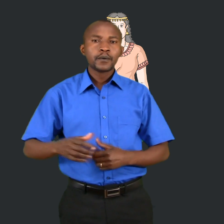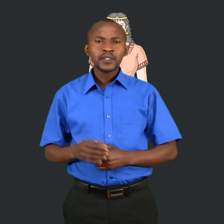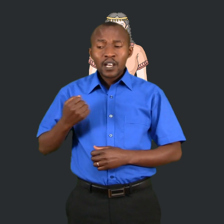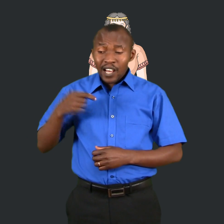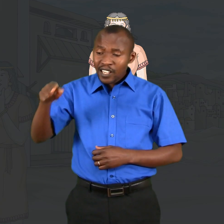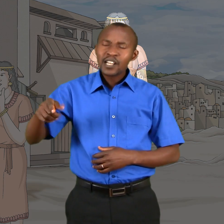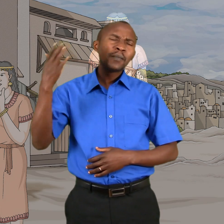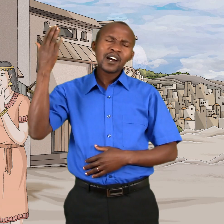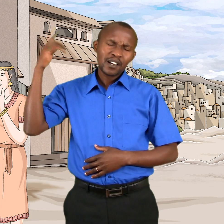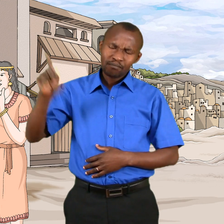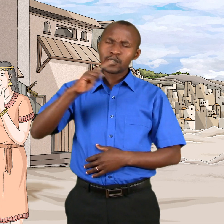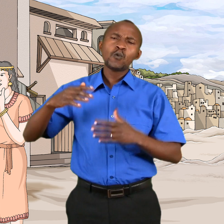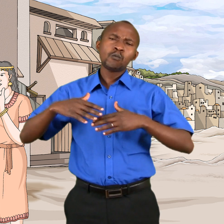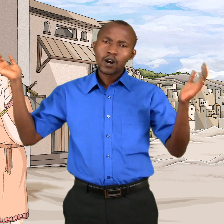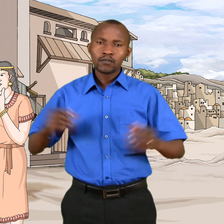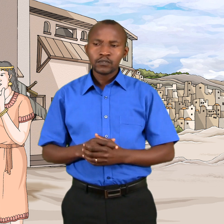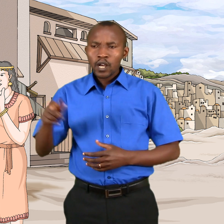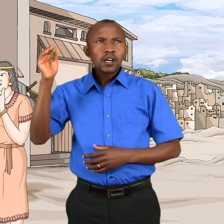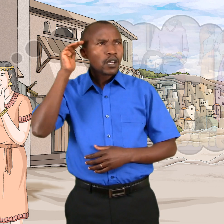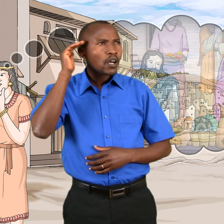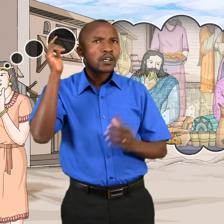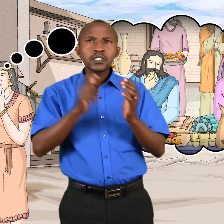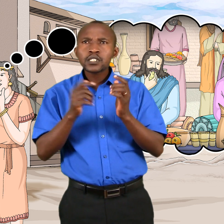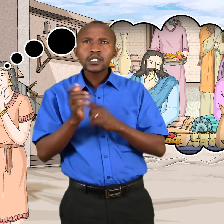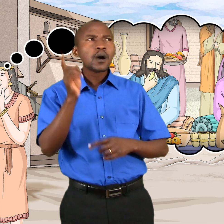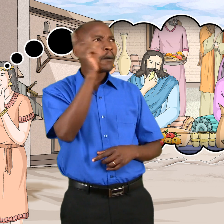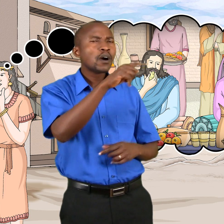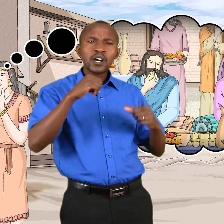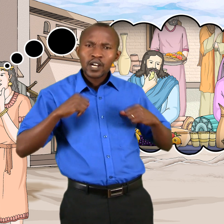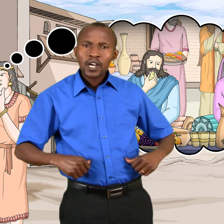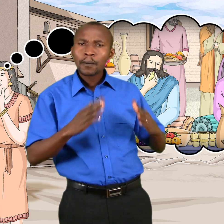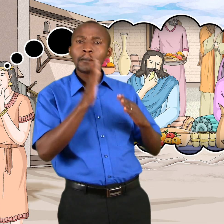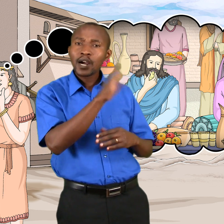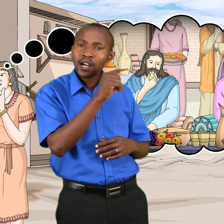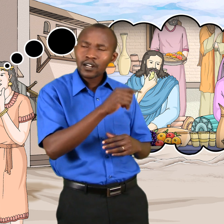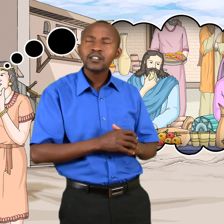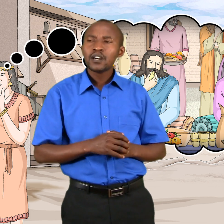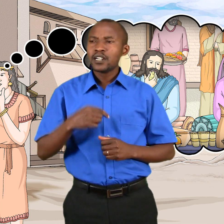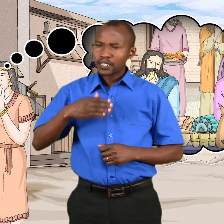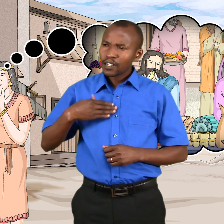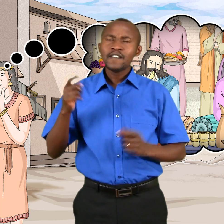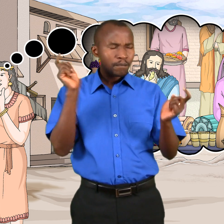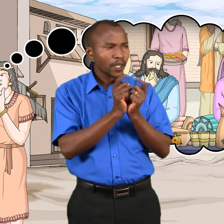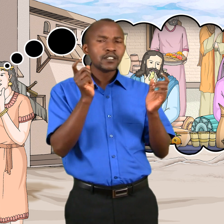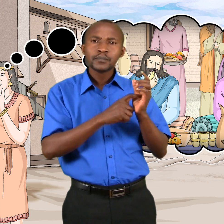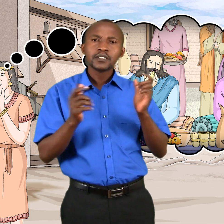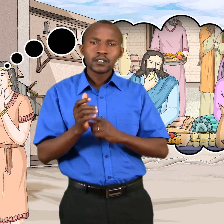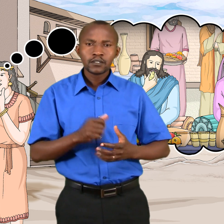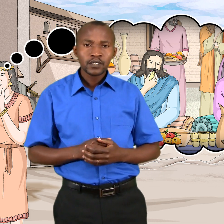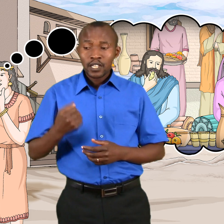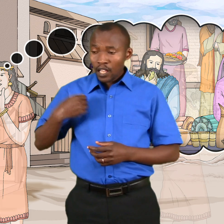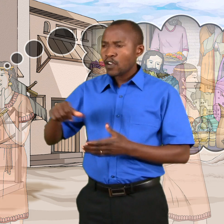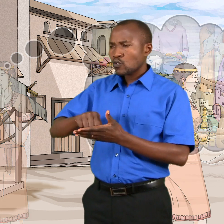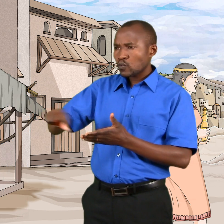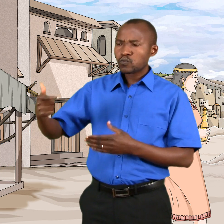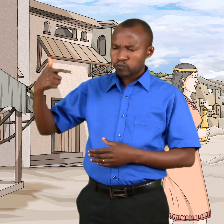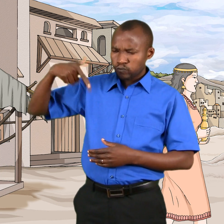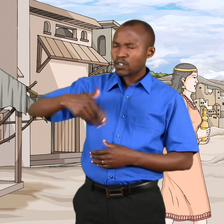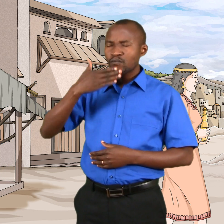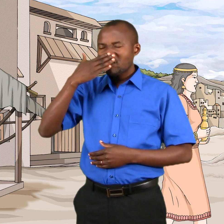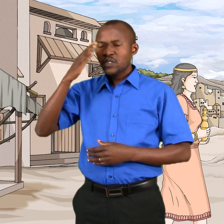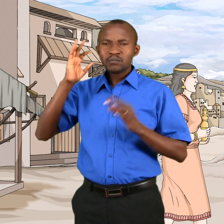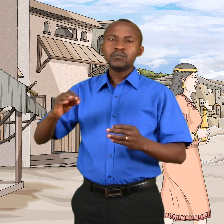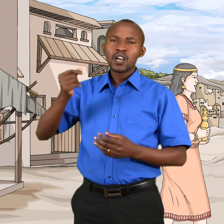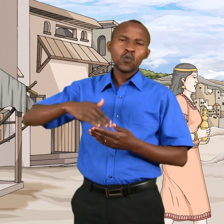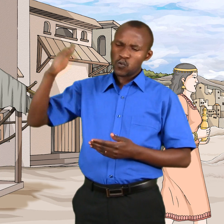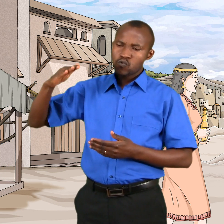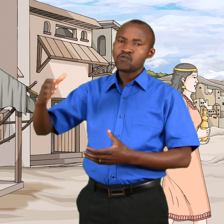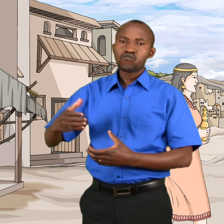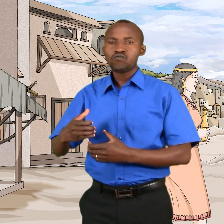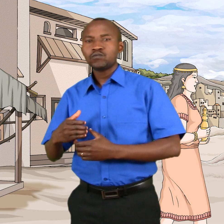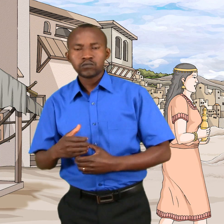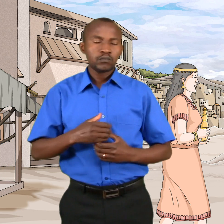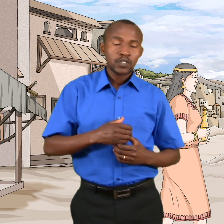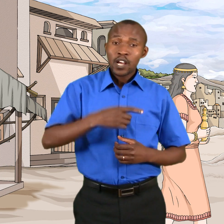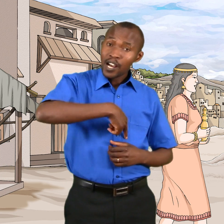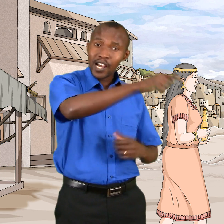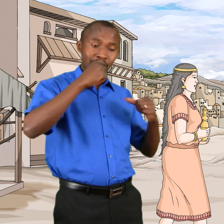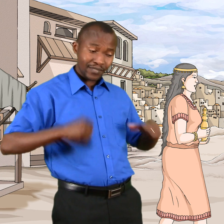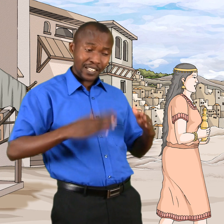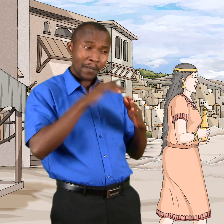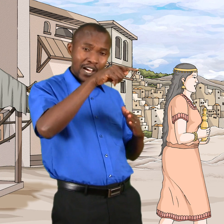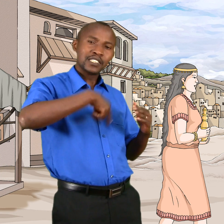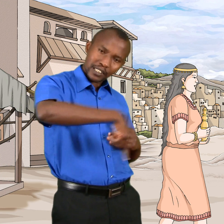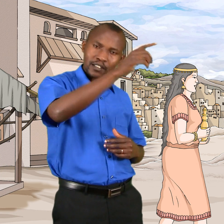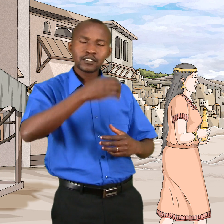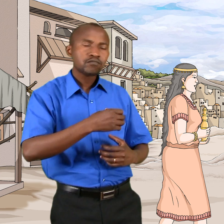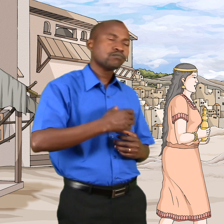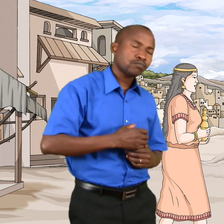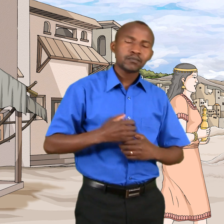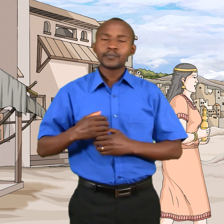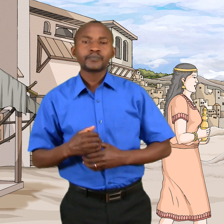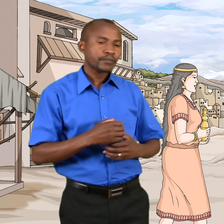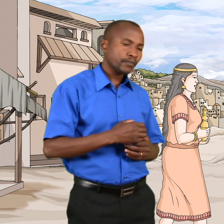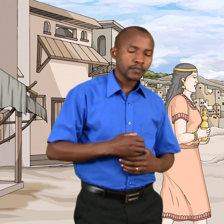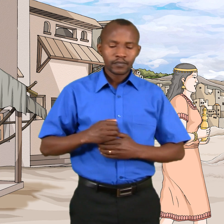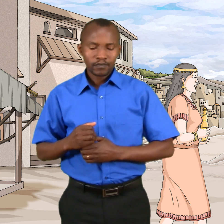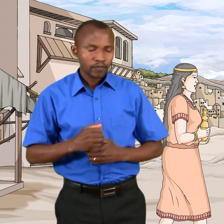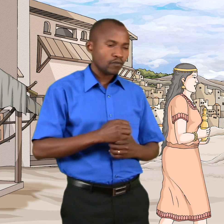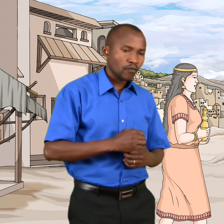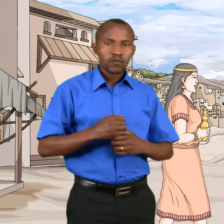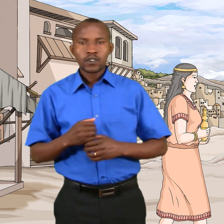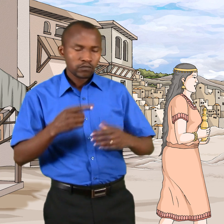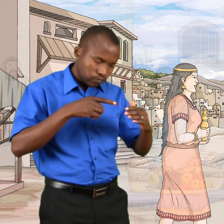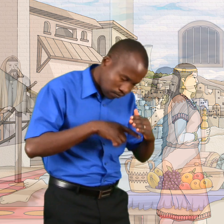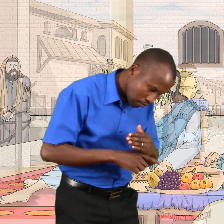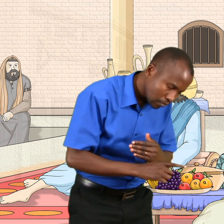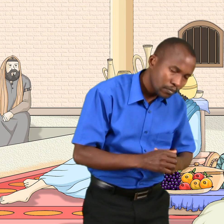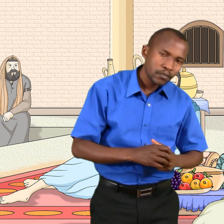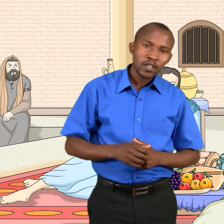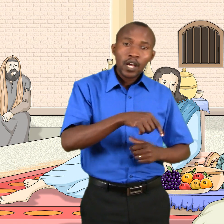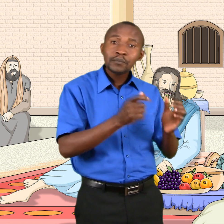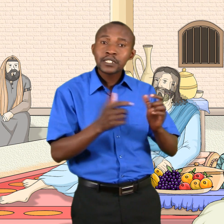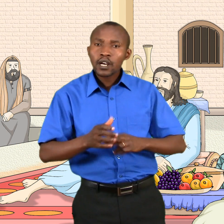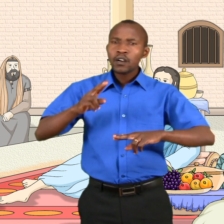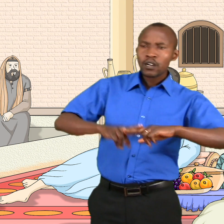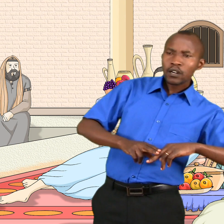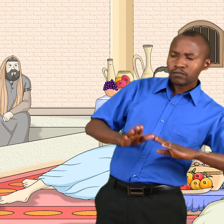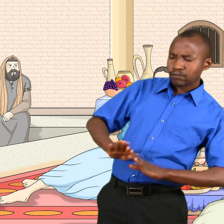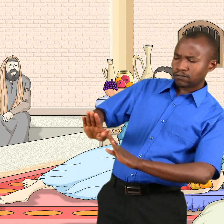When a sinful woman from that town learned that Jesus was dining there, she brought an alabaster jar of perfume.